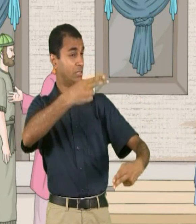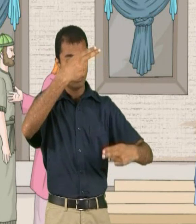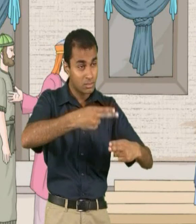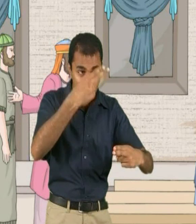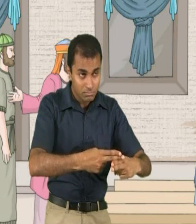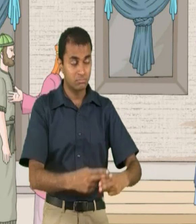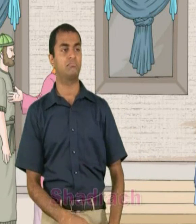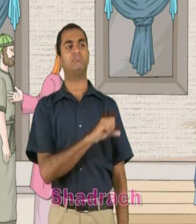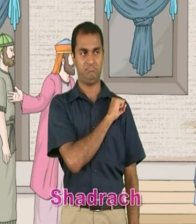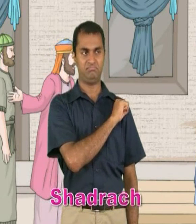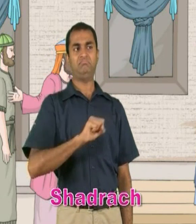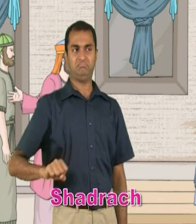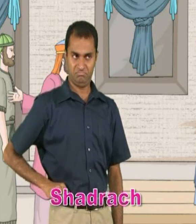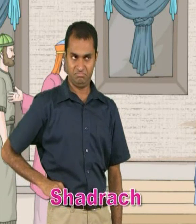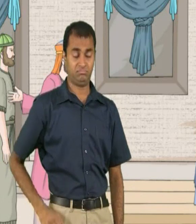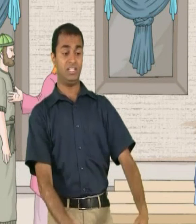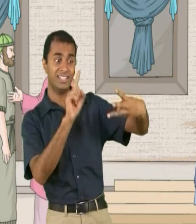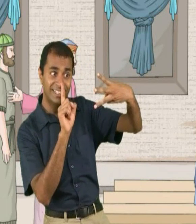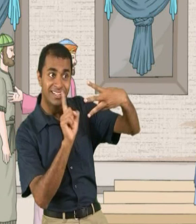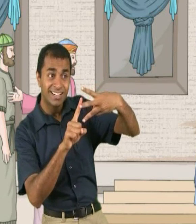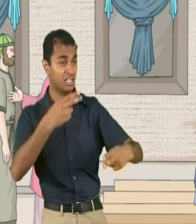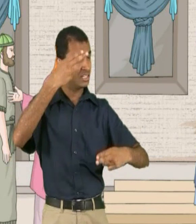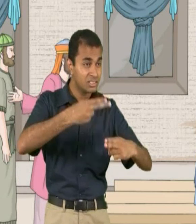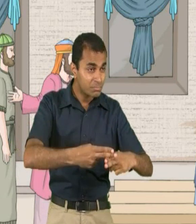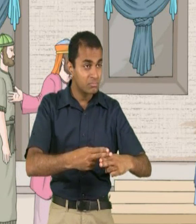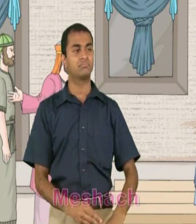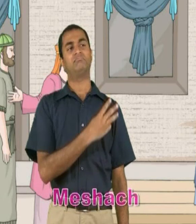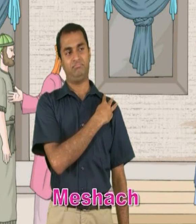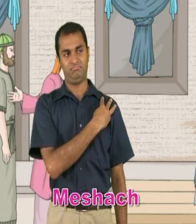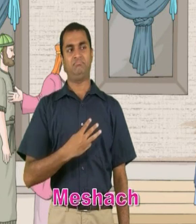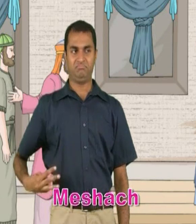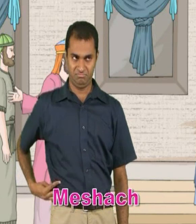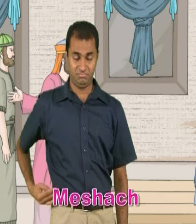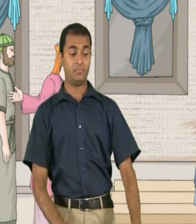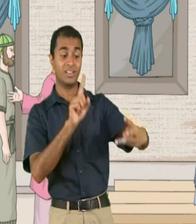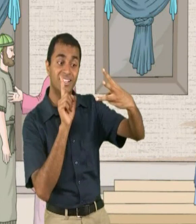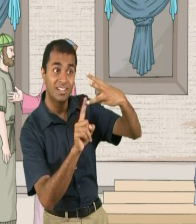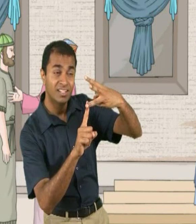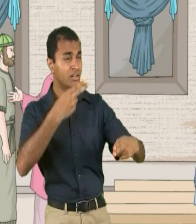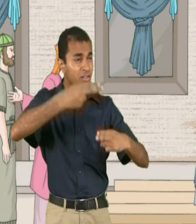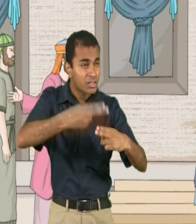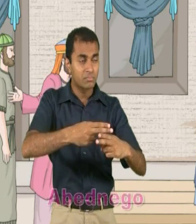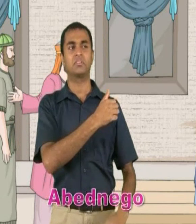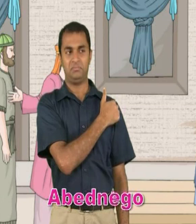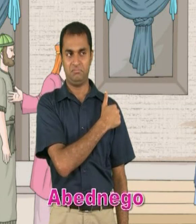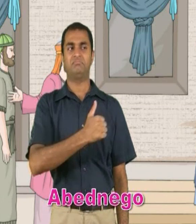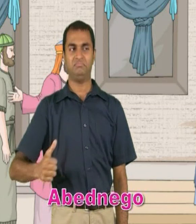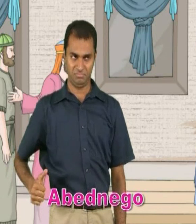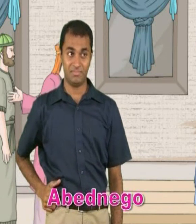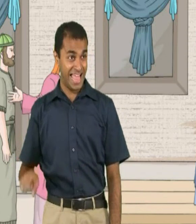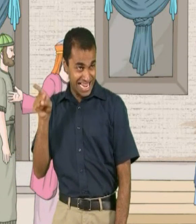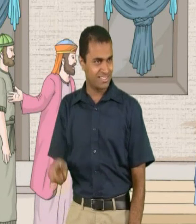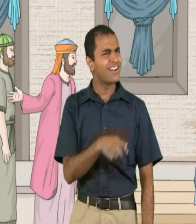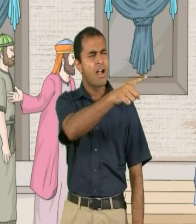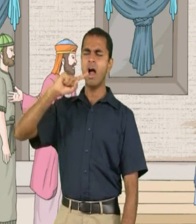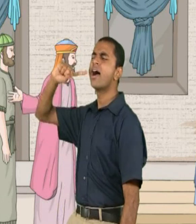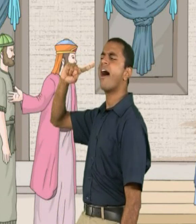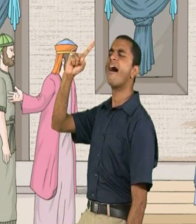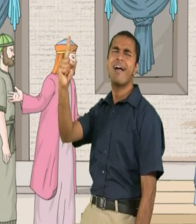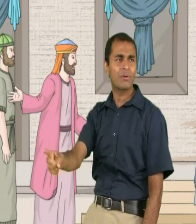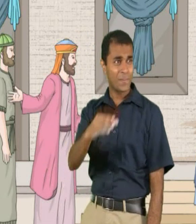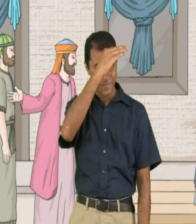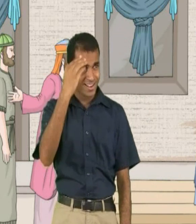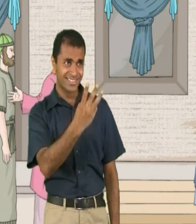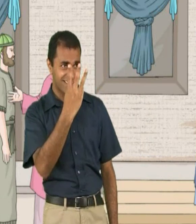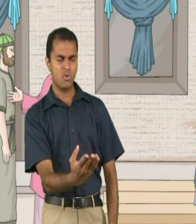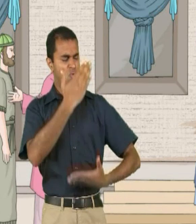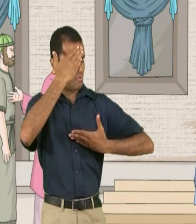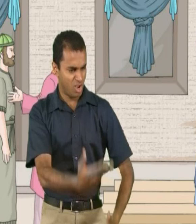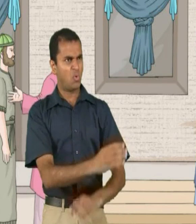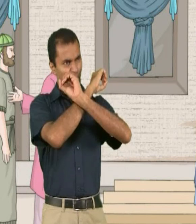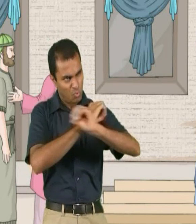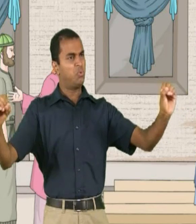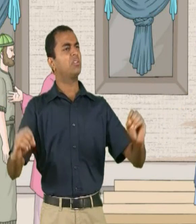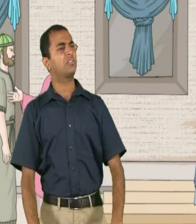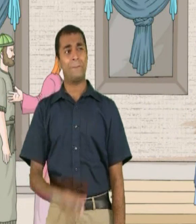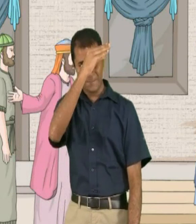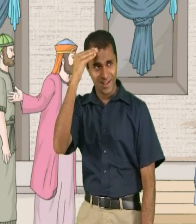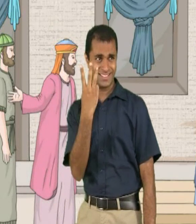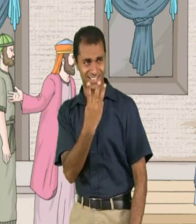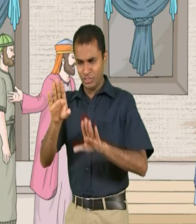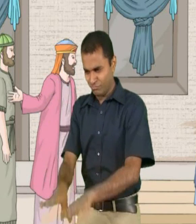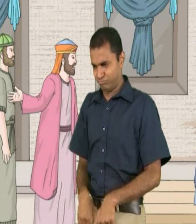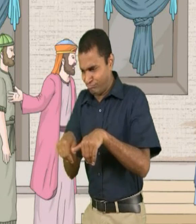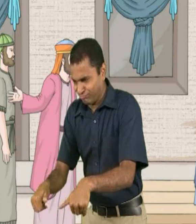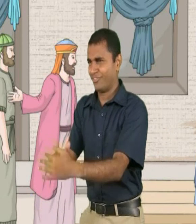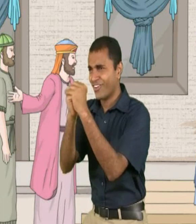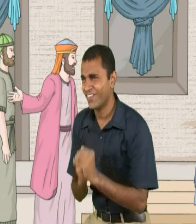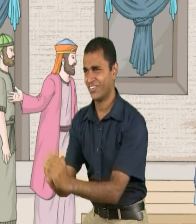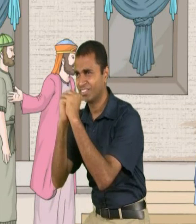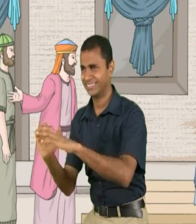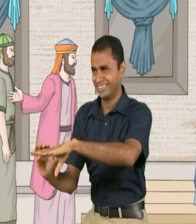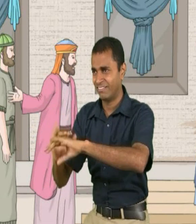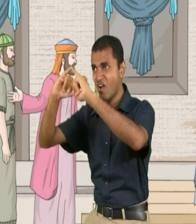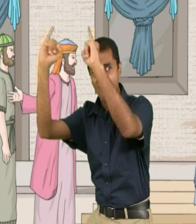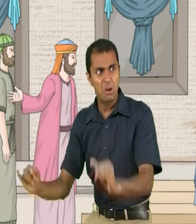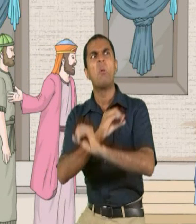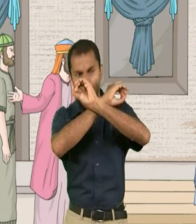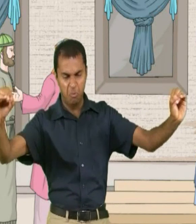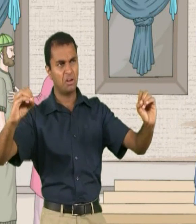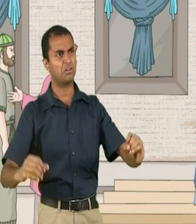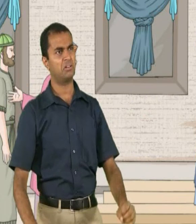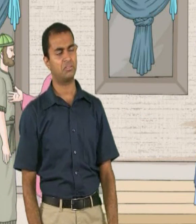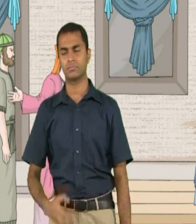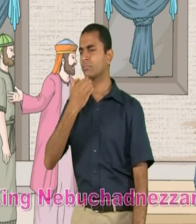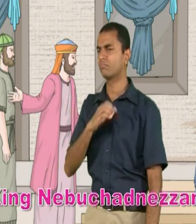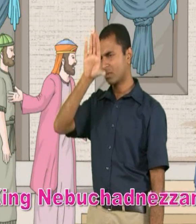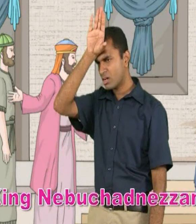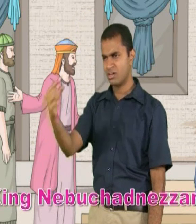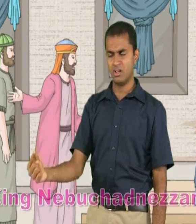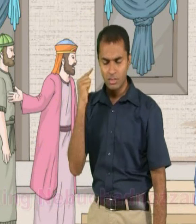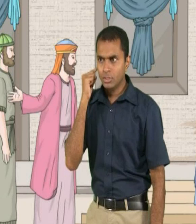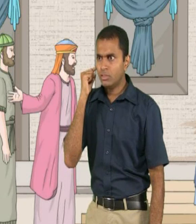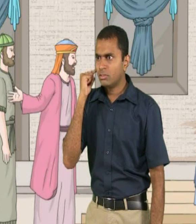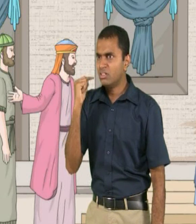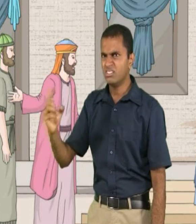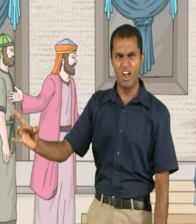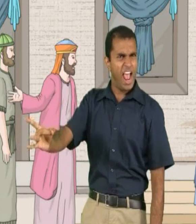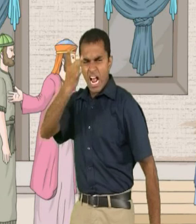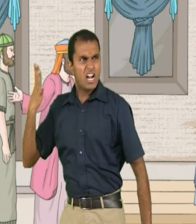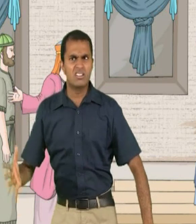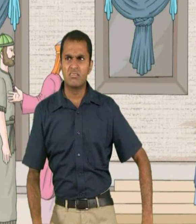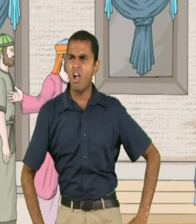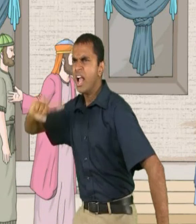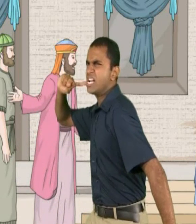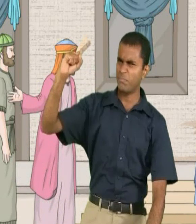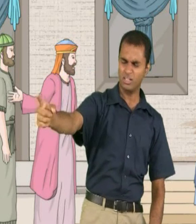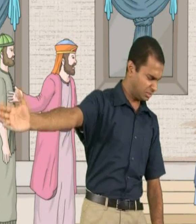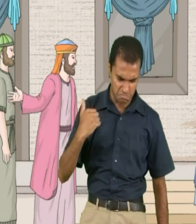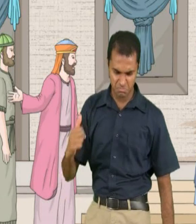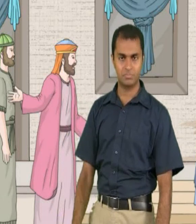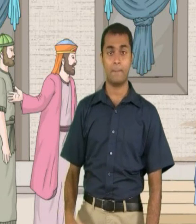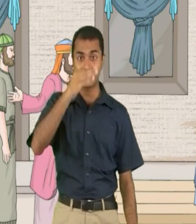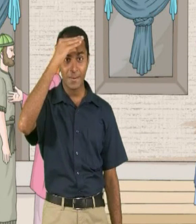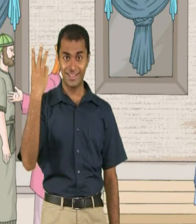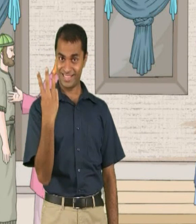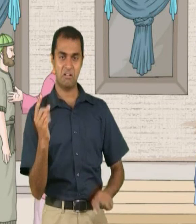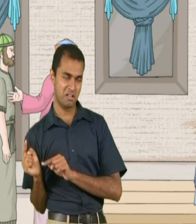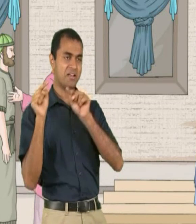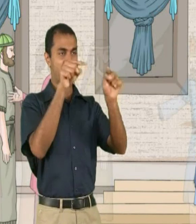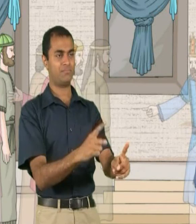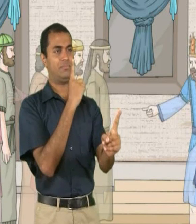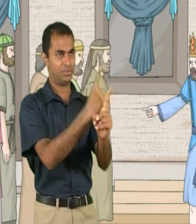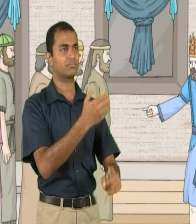But there are some Jews you have appointed to manage the province of Babylon—Shadrach, Meshach, and Abednego—who have ignored you, O king, and have refused to serve your gods or worship the golden statue you have set up.”